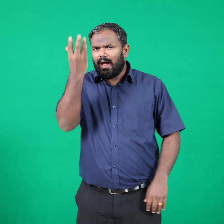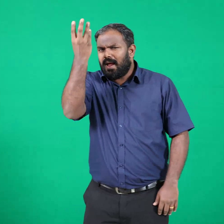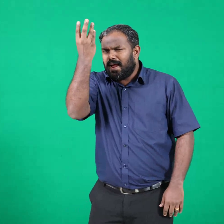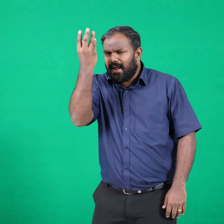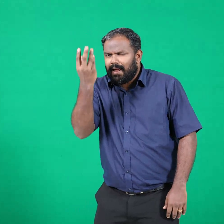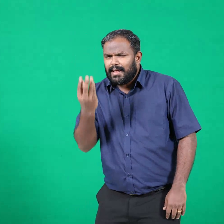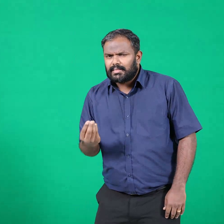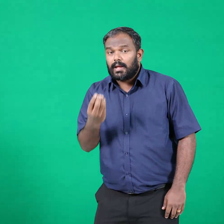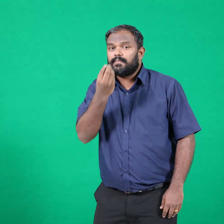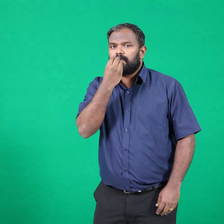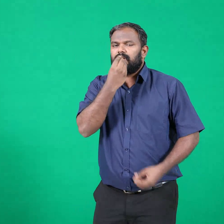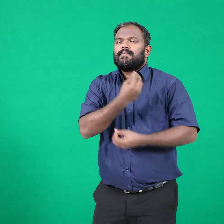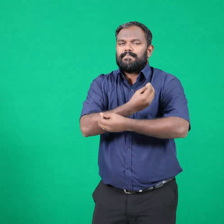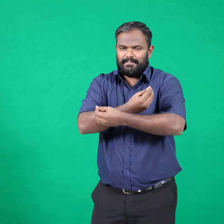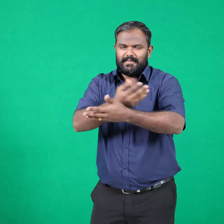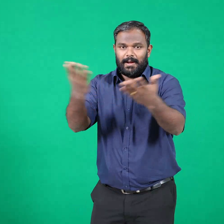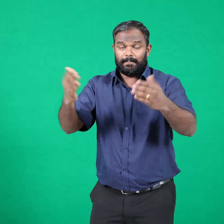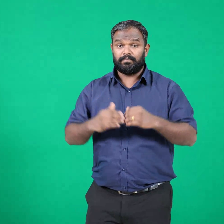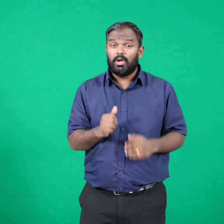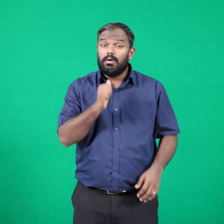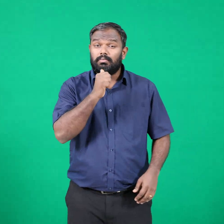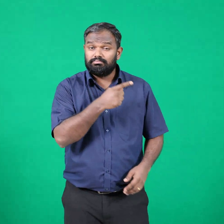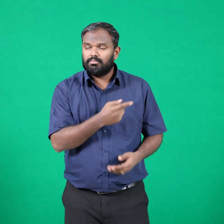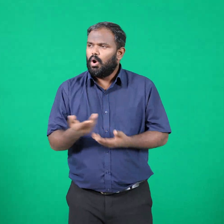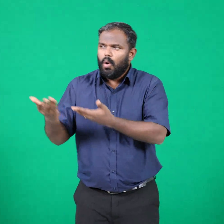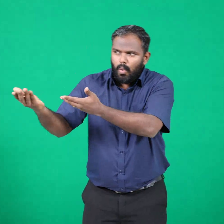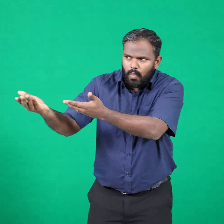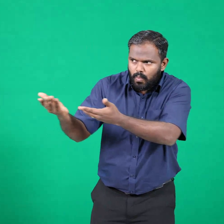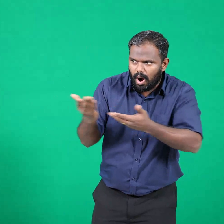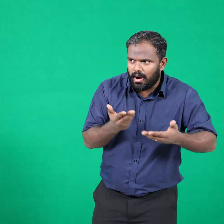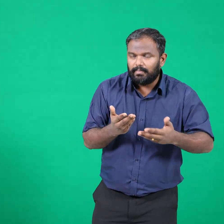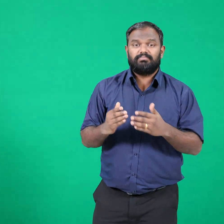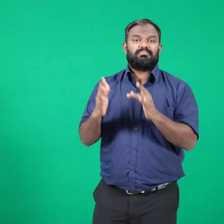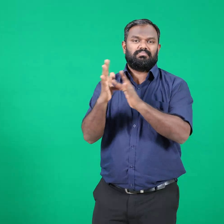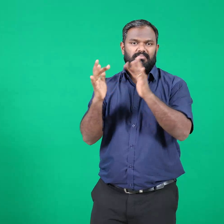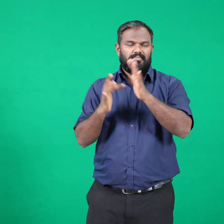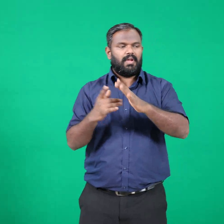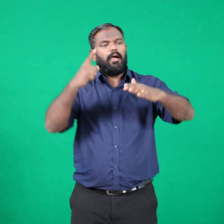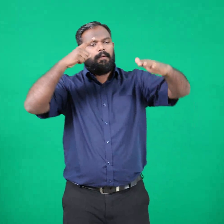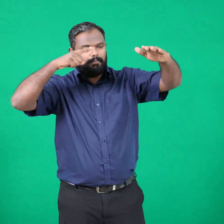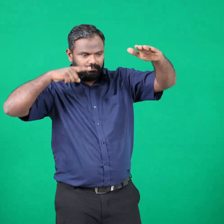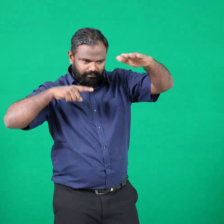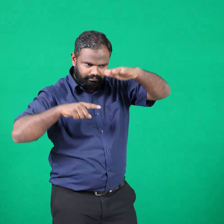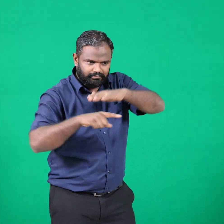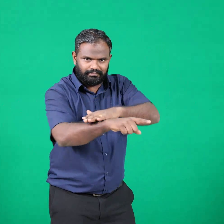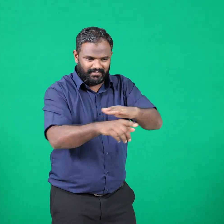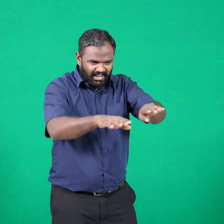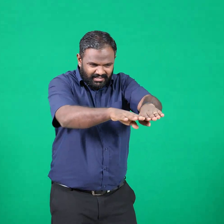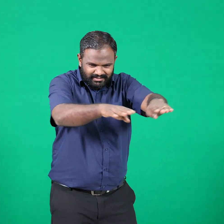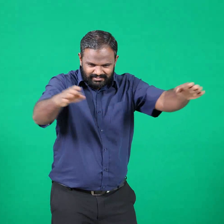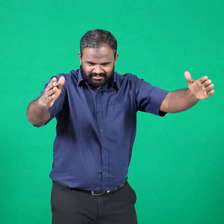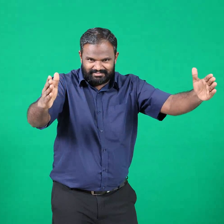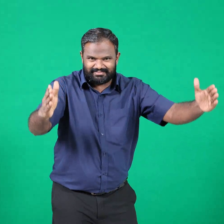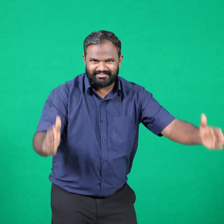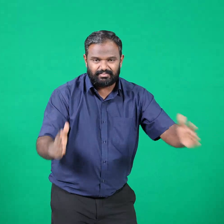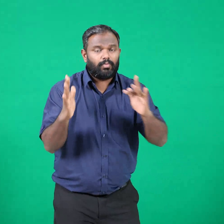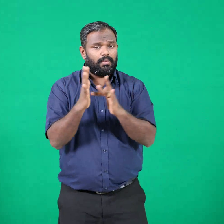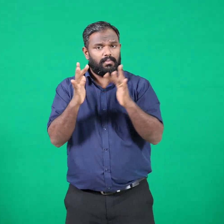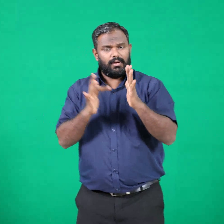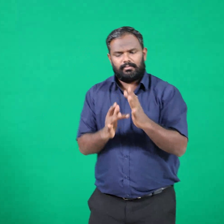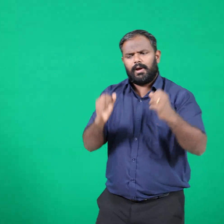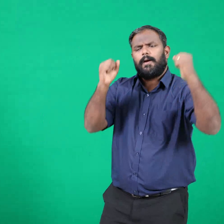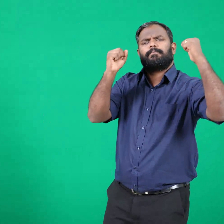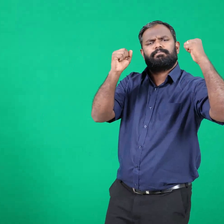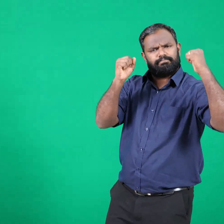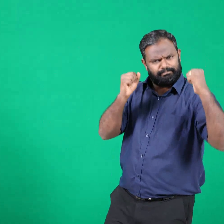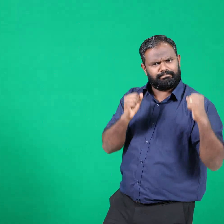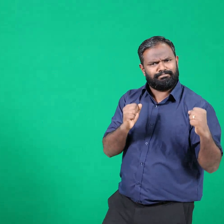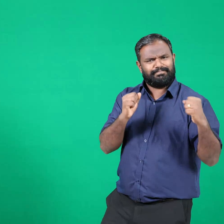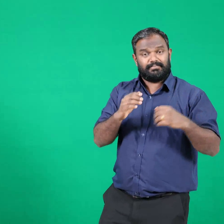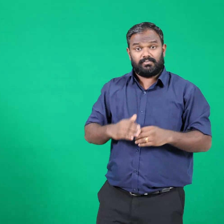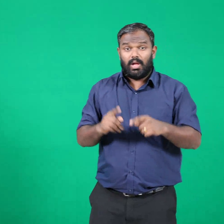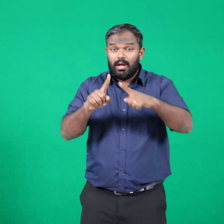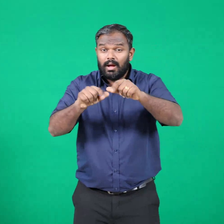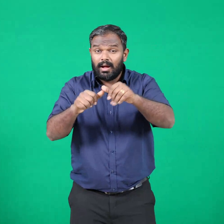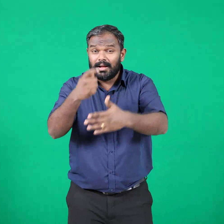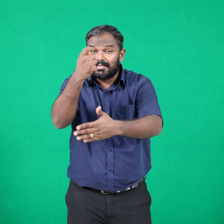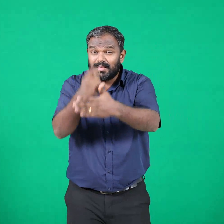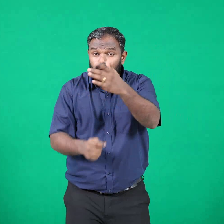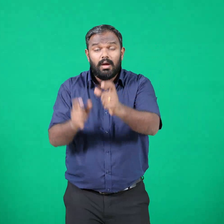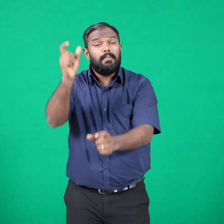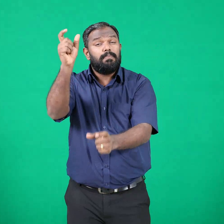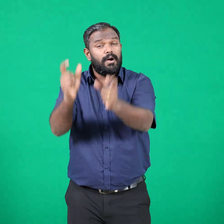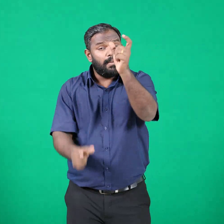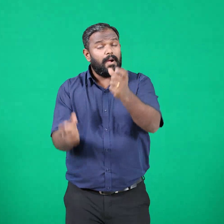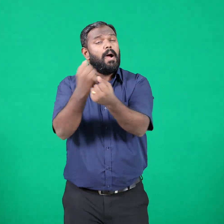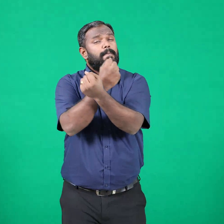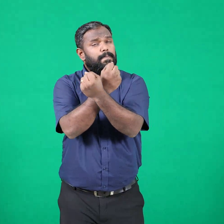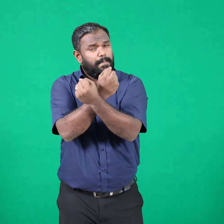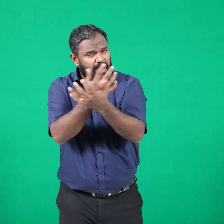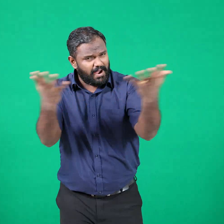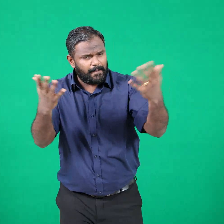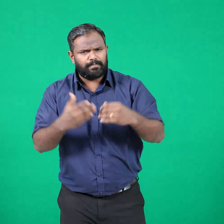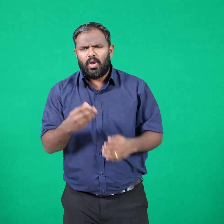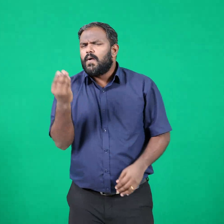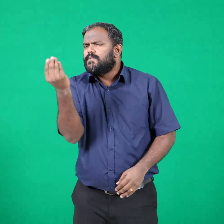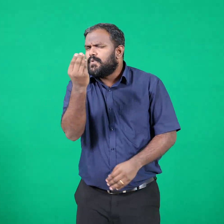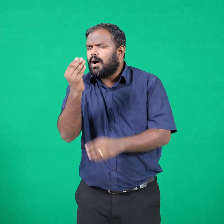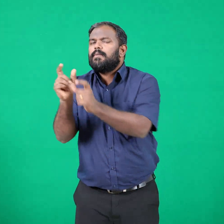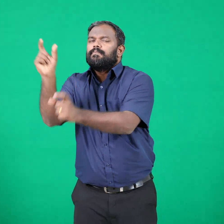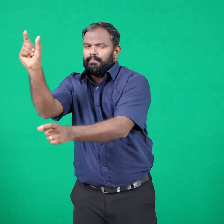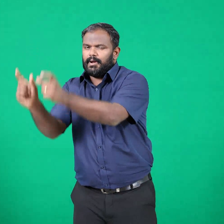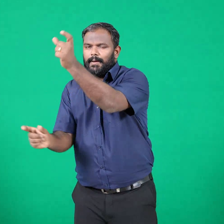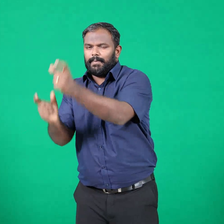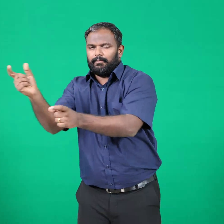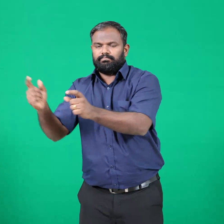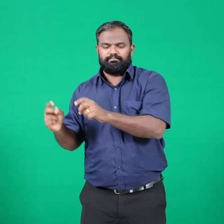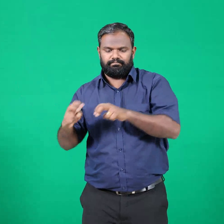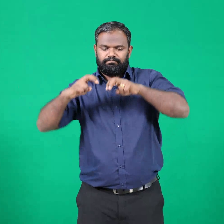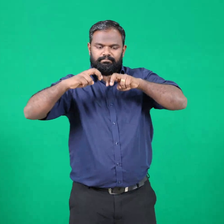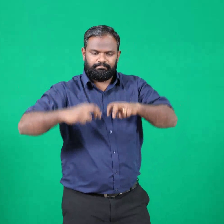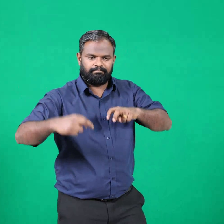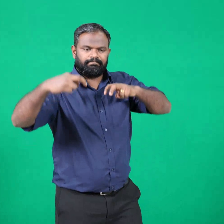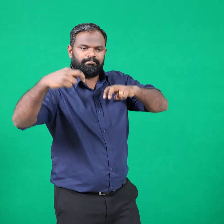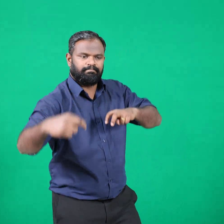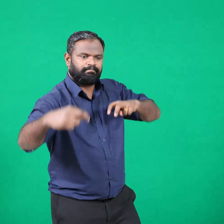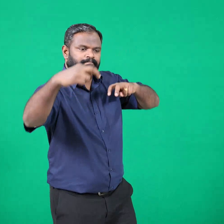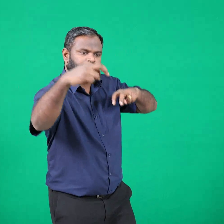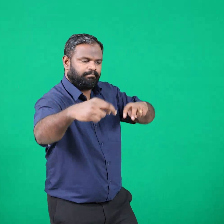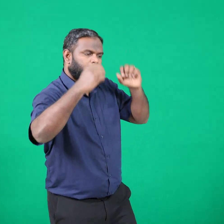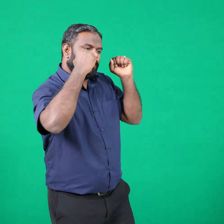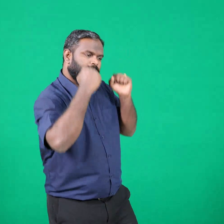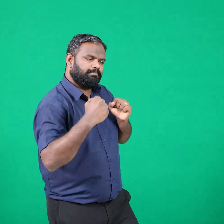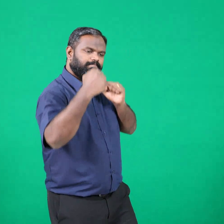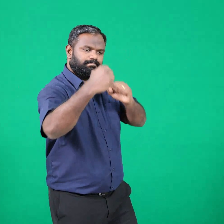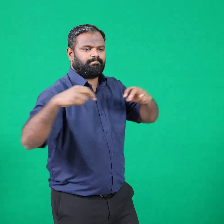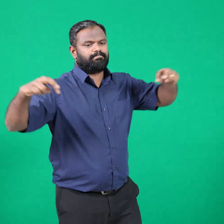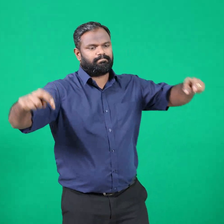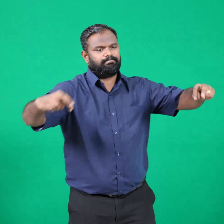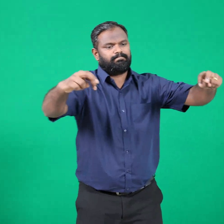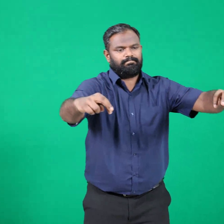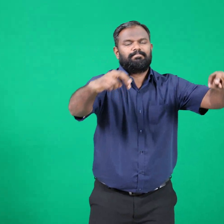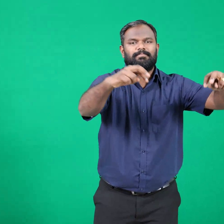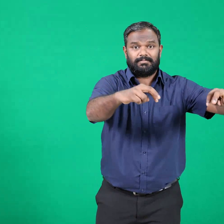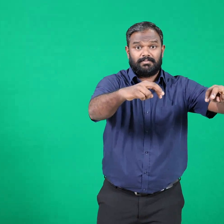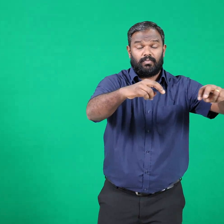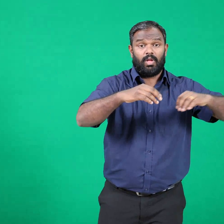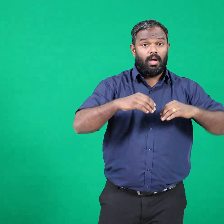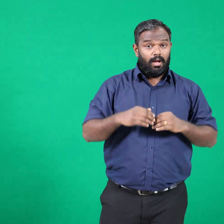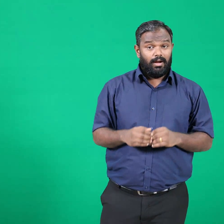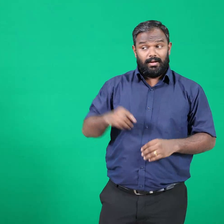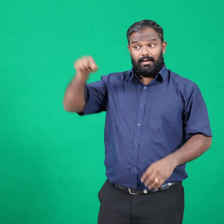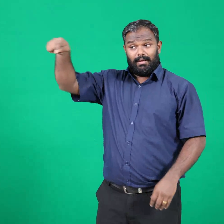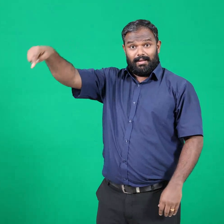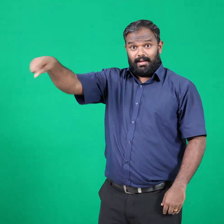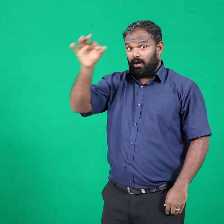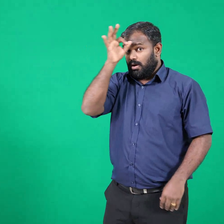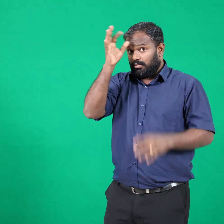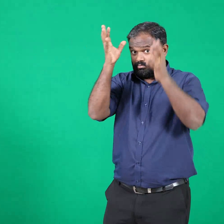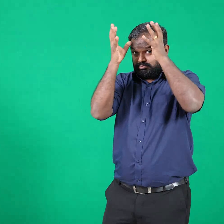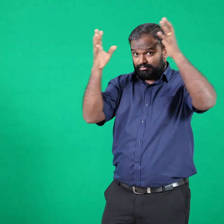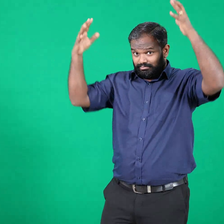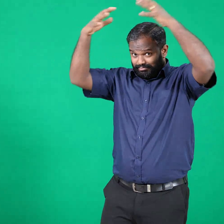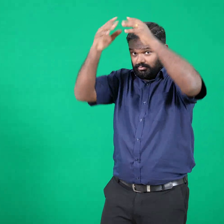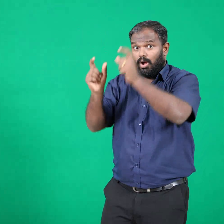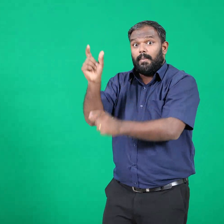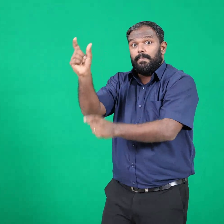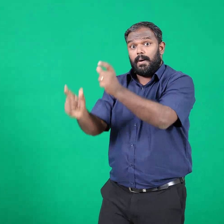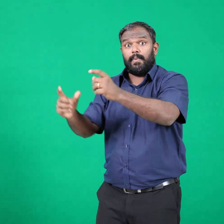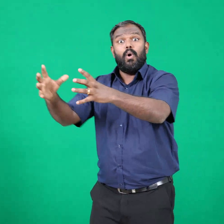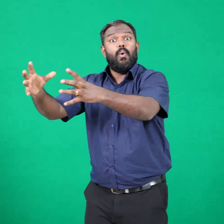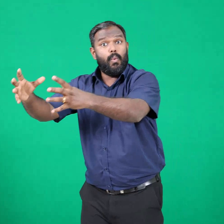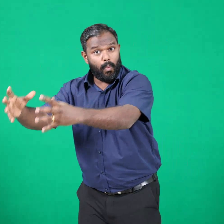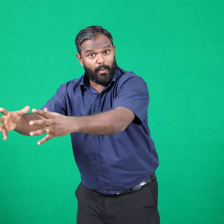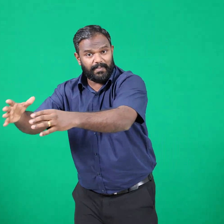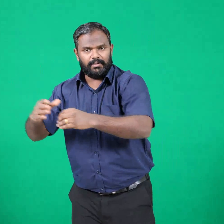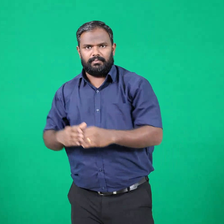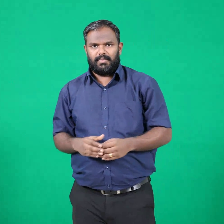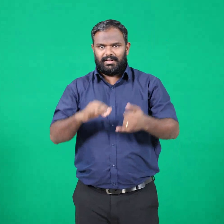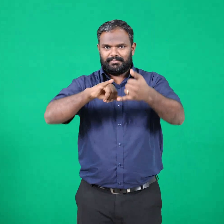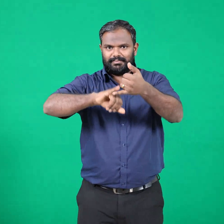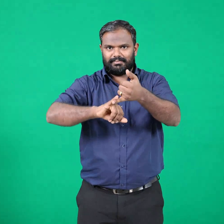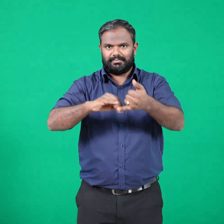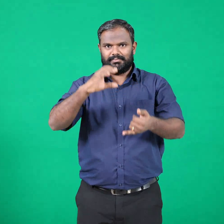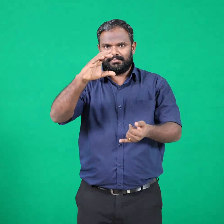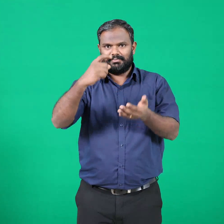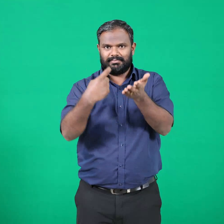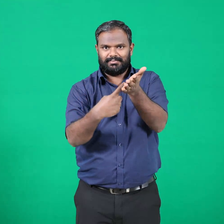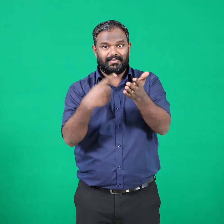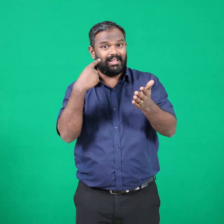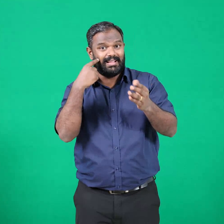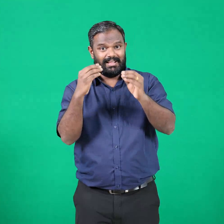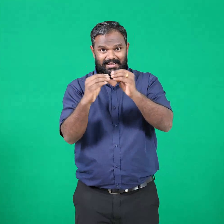A large crowd of tax collectors was there, along with others who were eating with them.